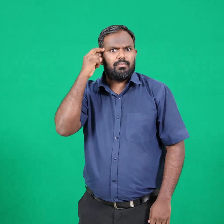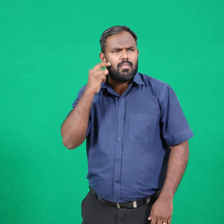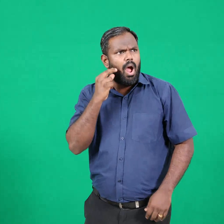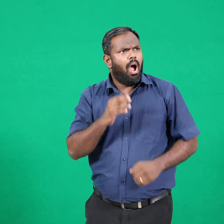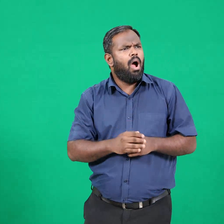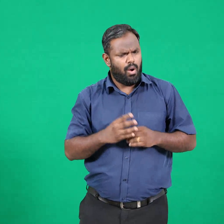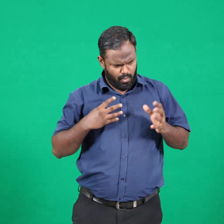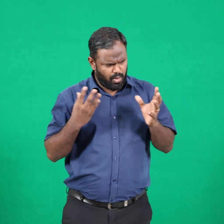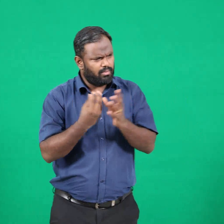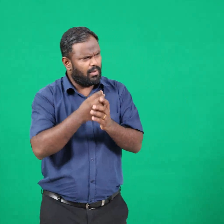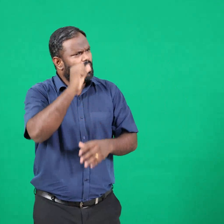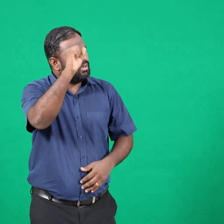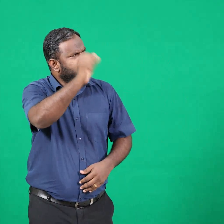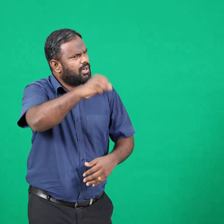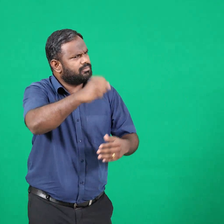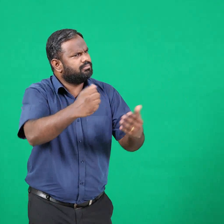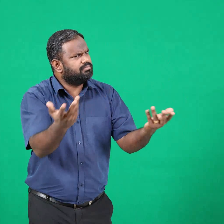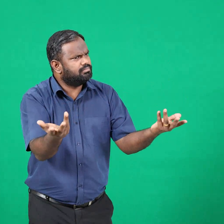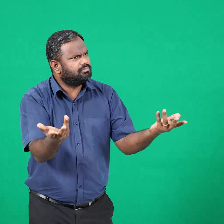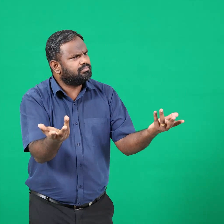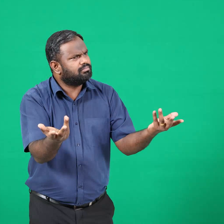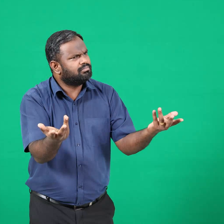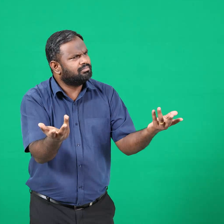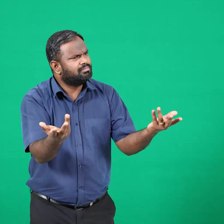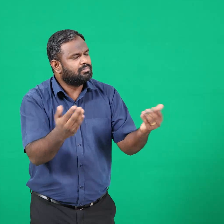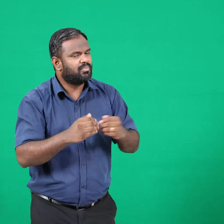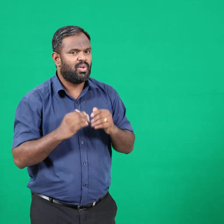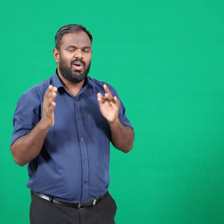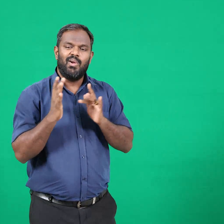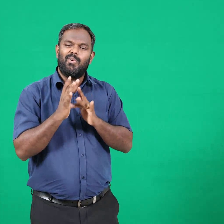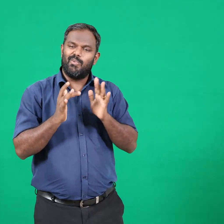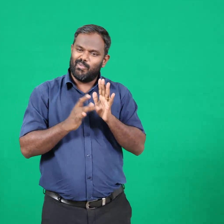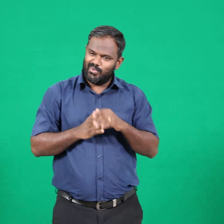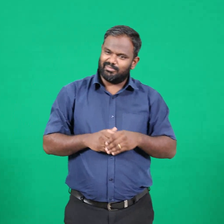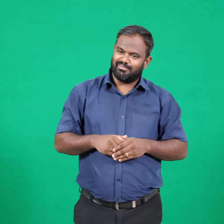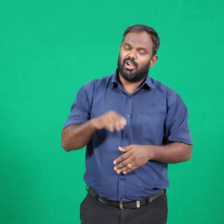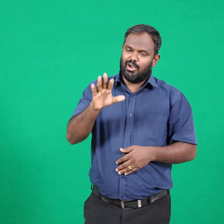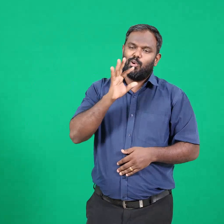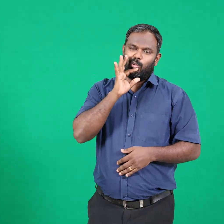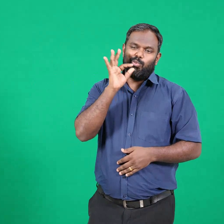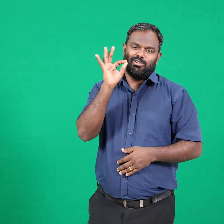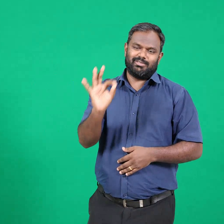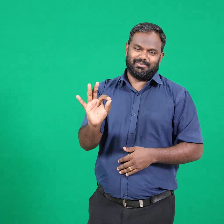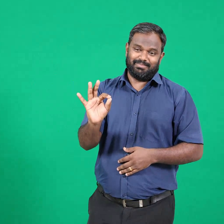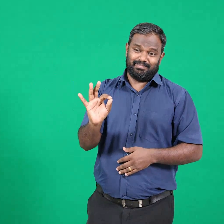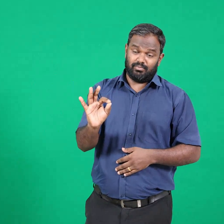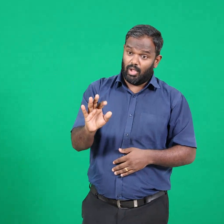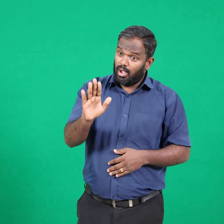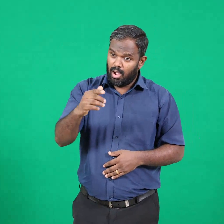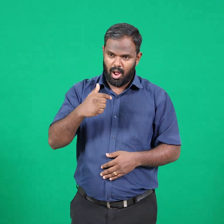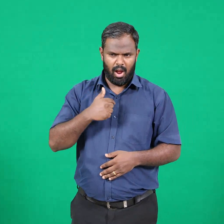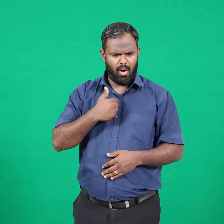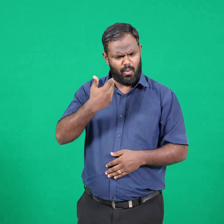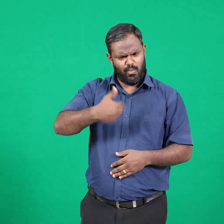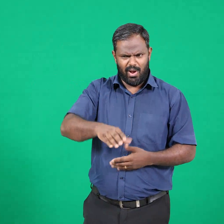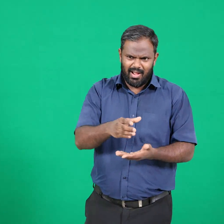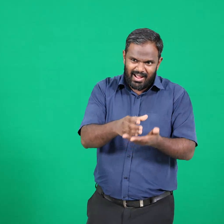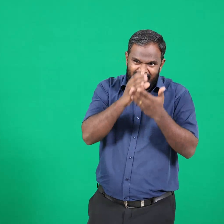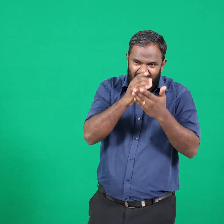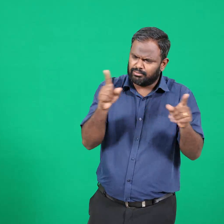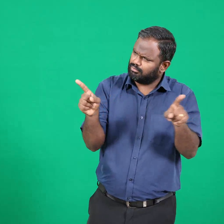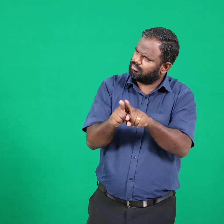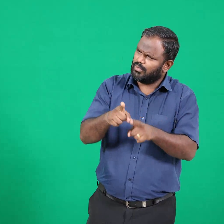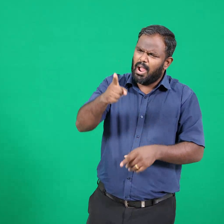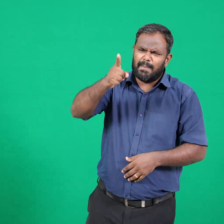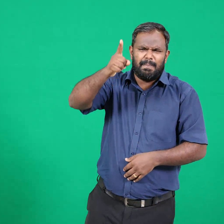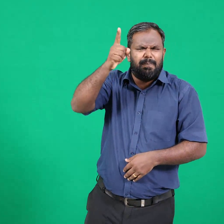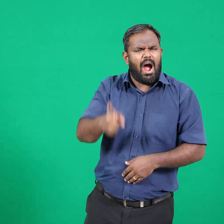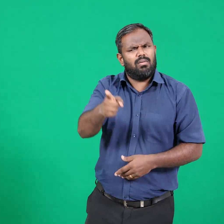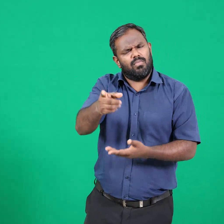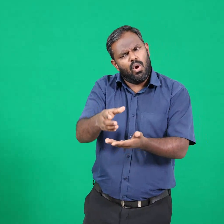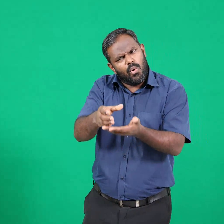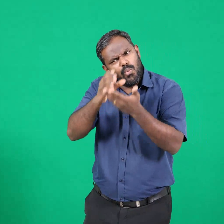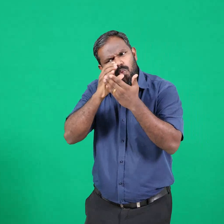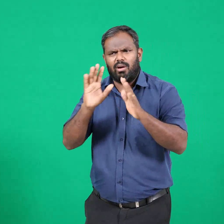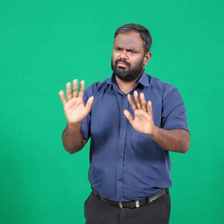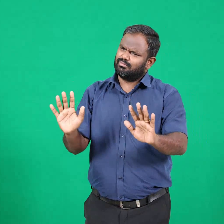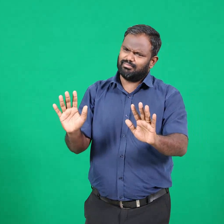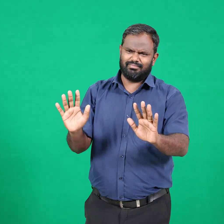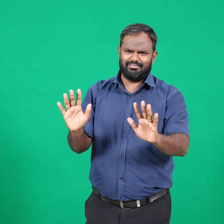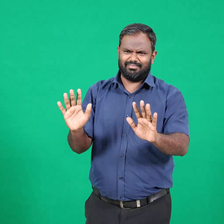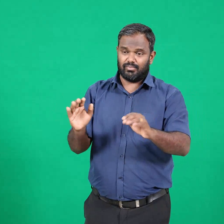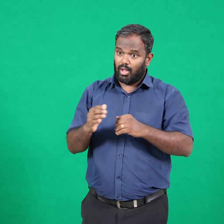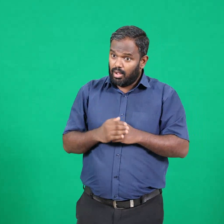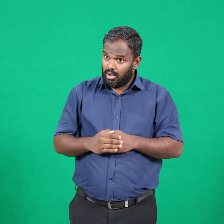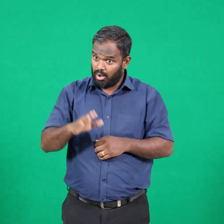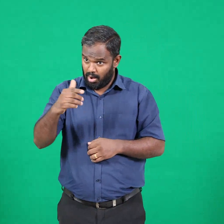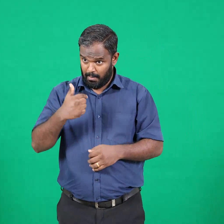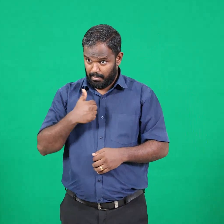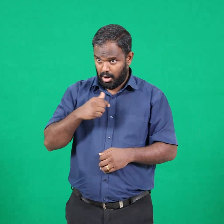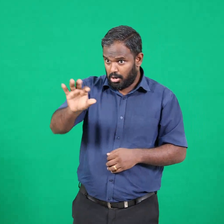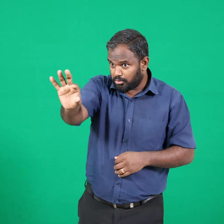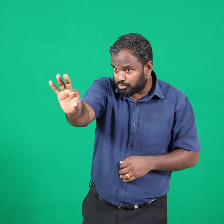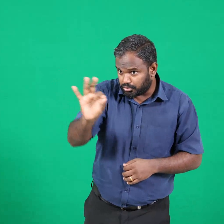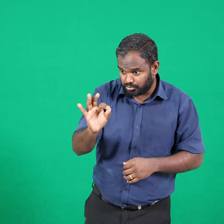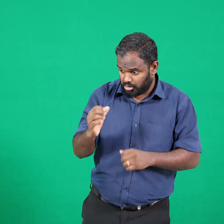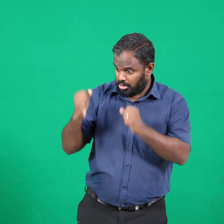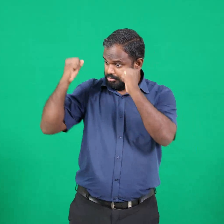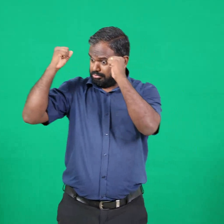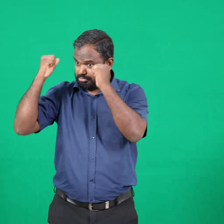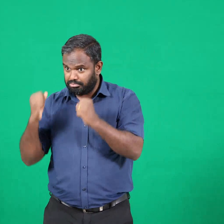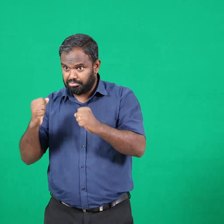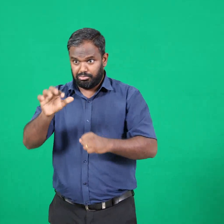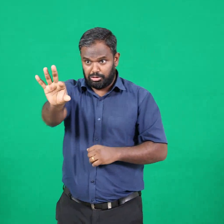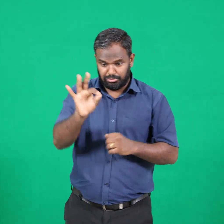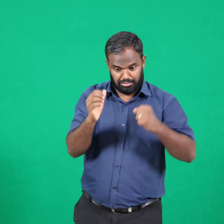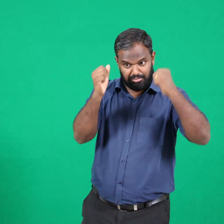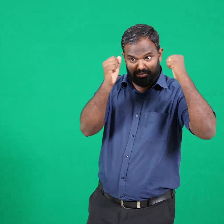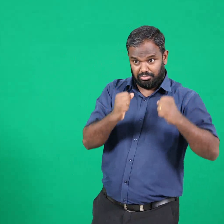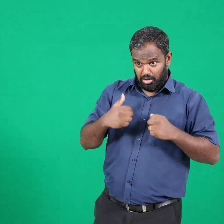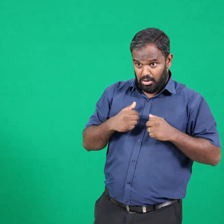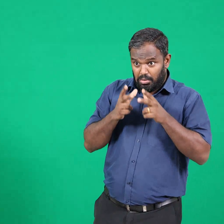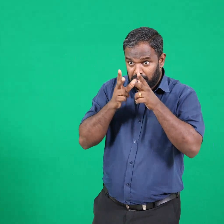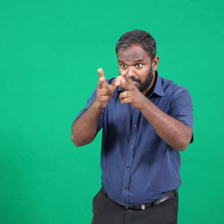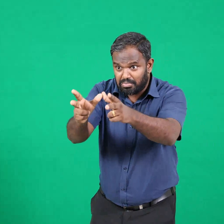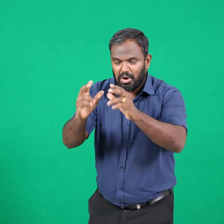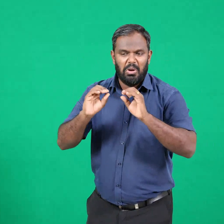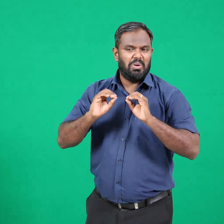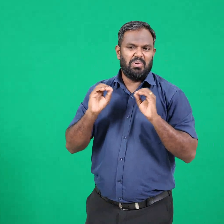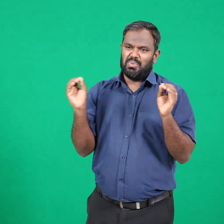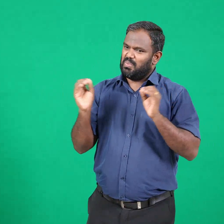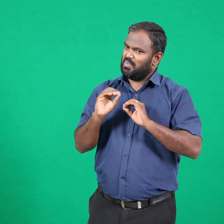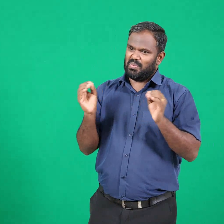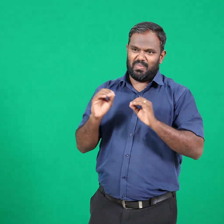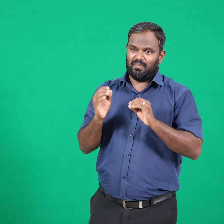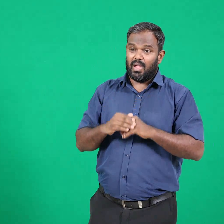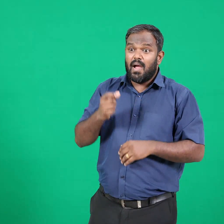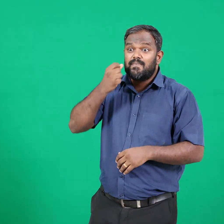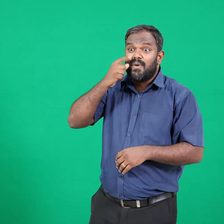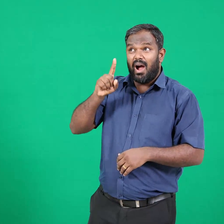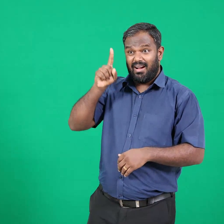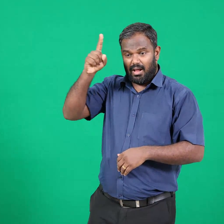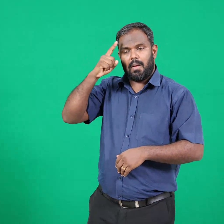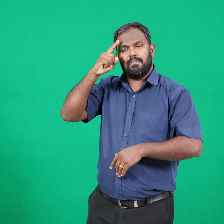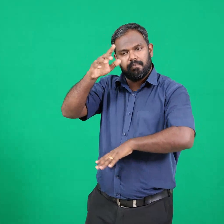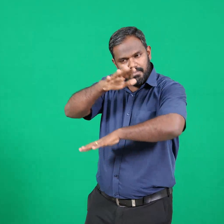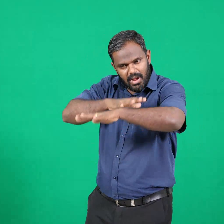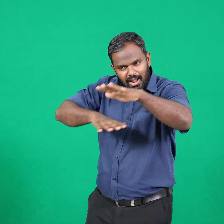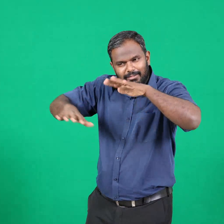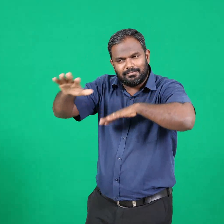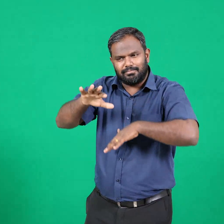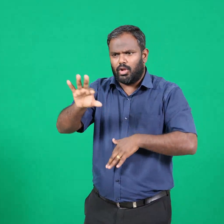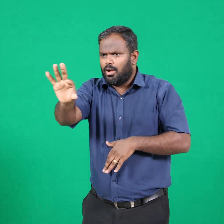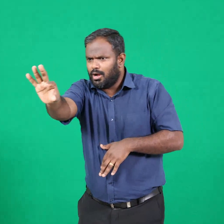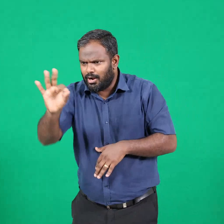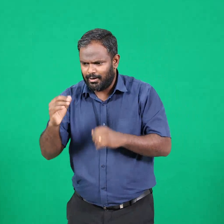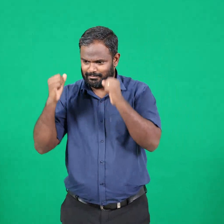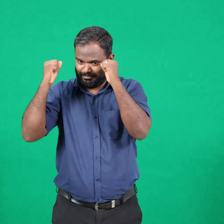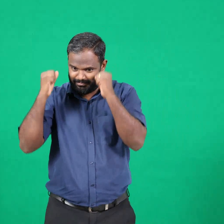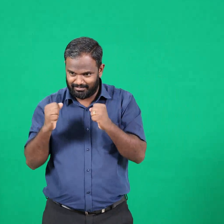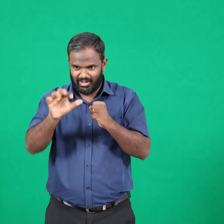"You will indeed drink My cup," Jesus said. " But to sit at My right or left is not Mine to grant.